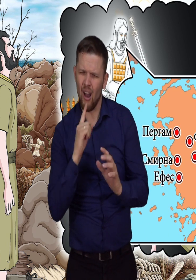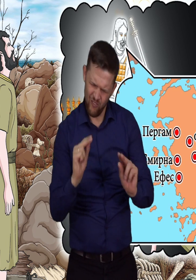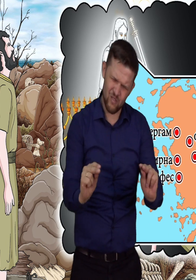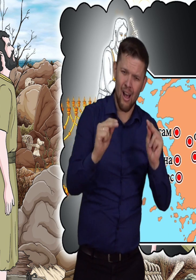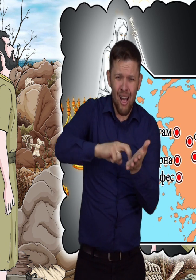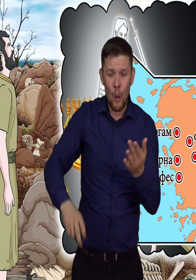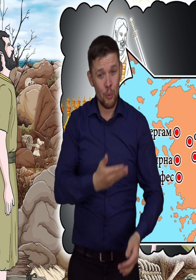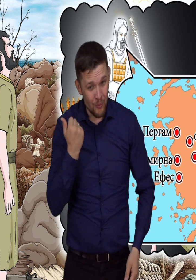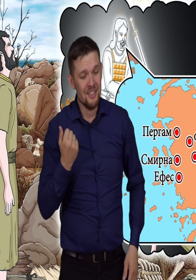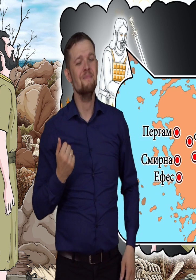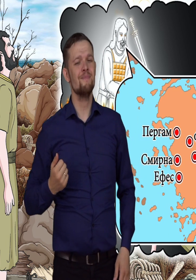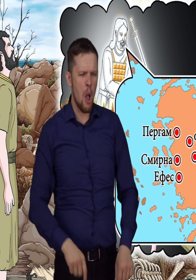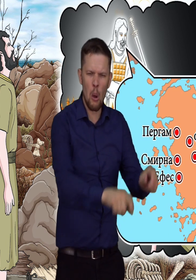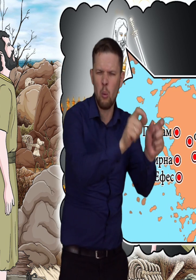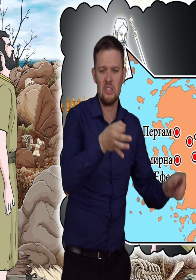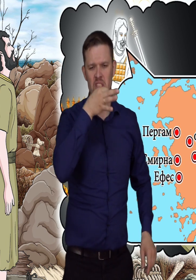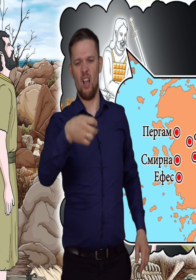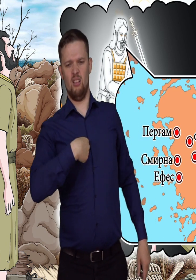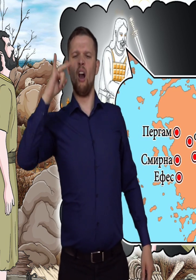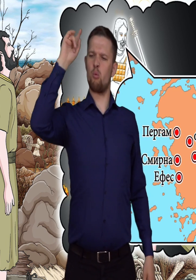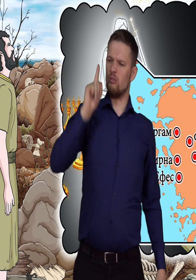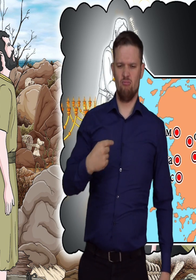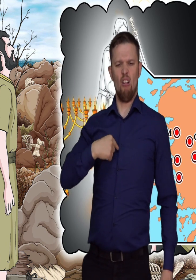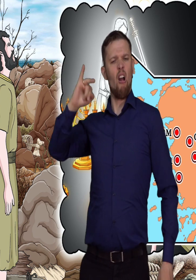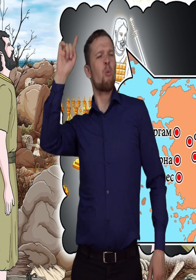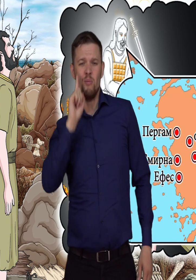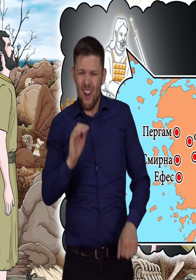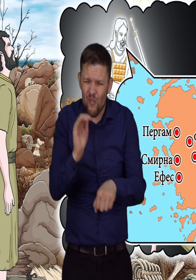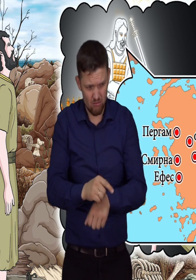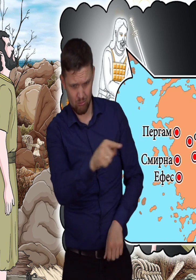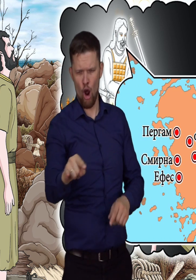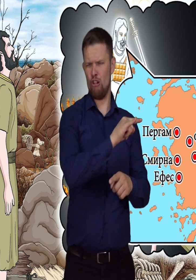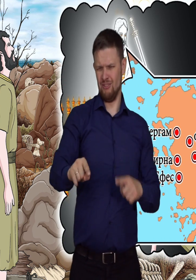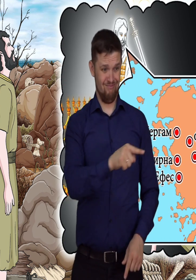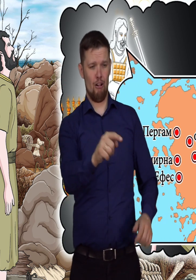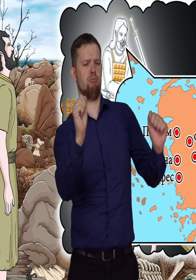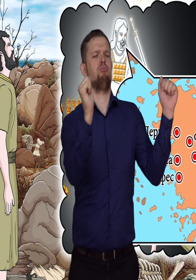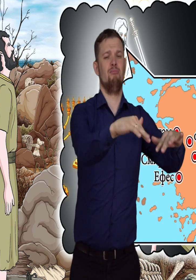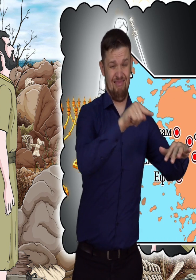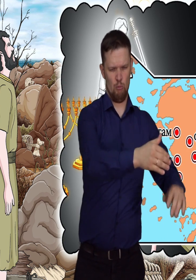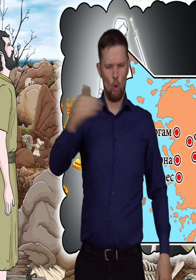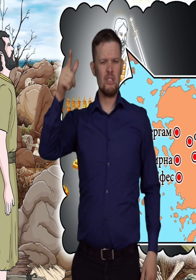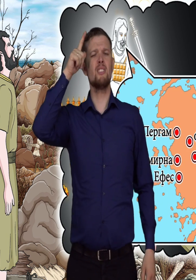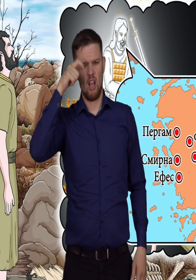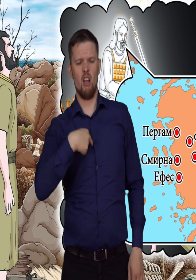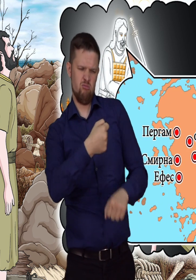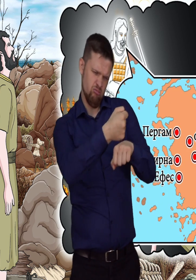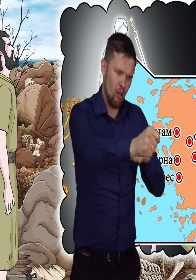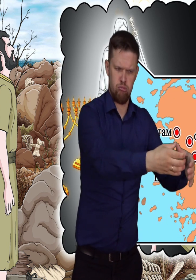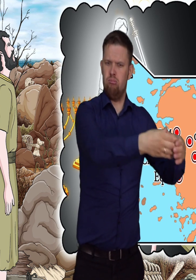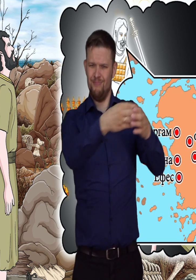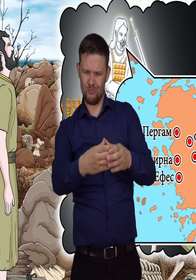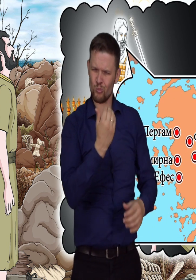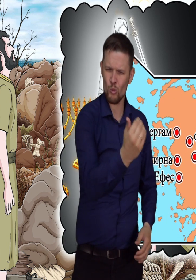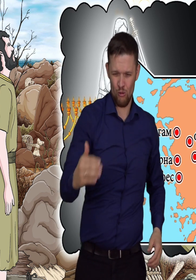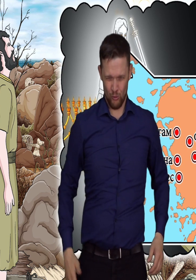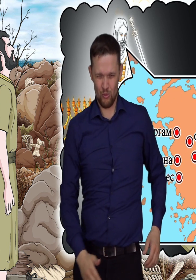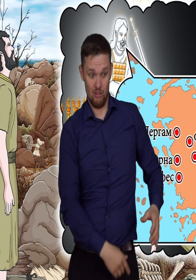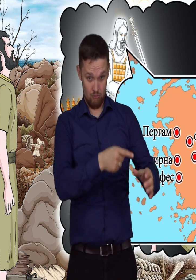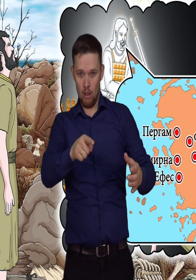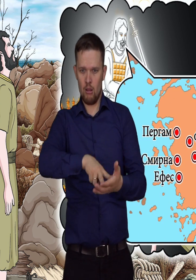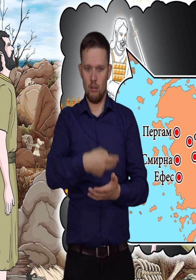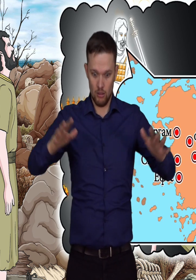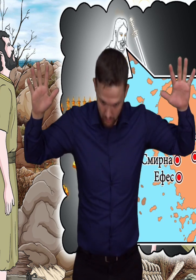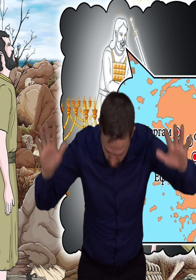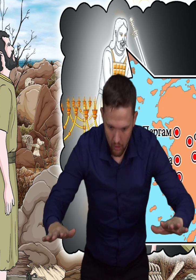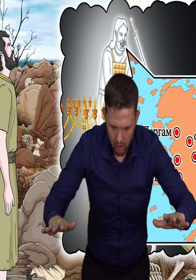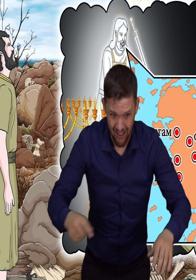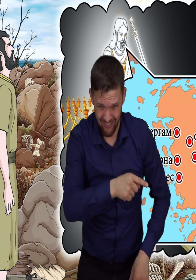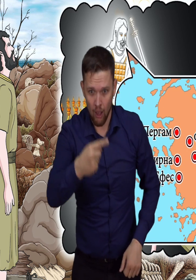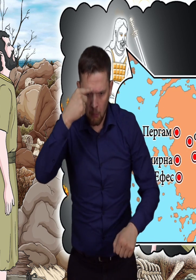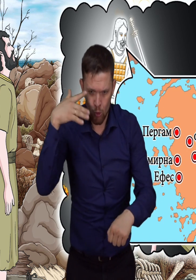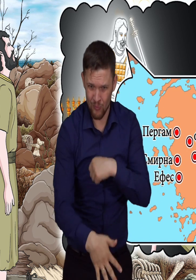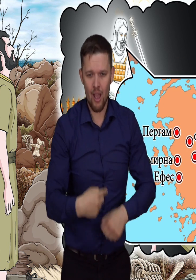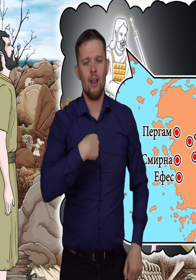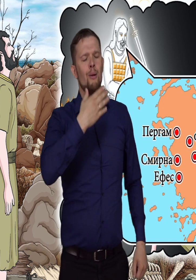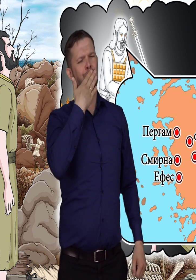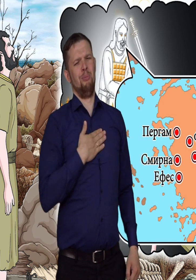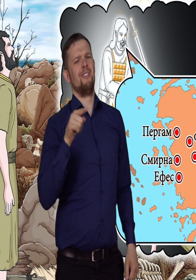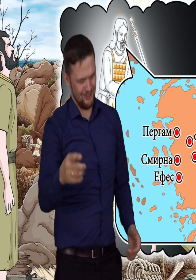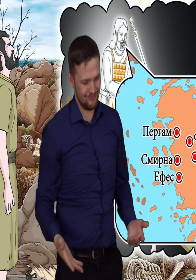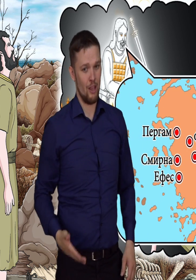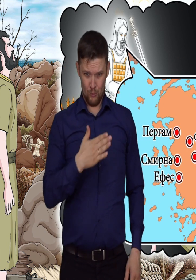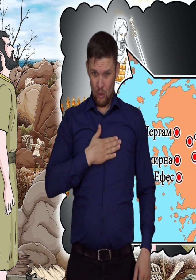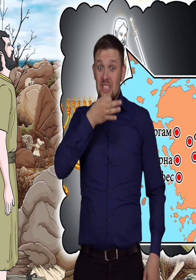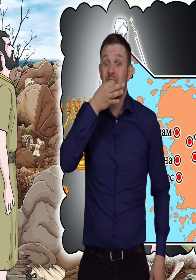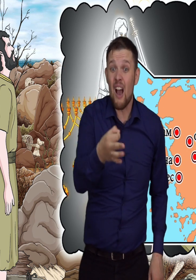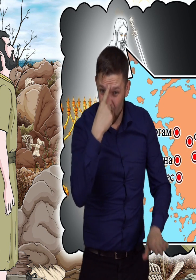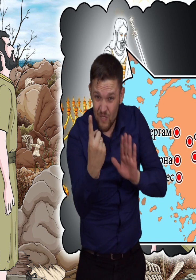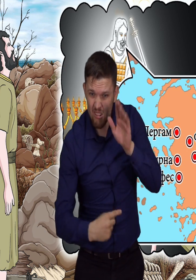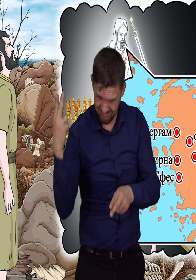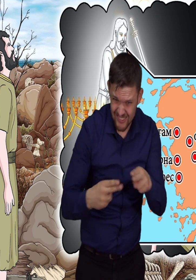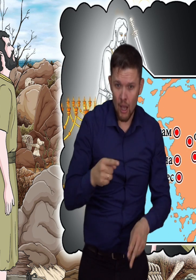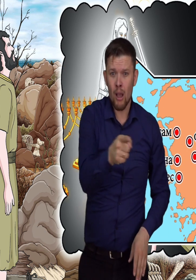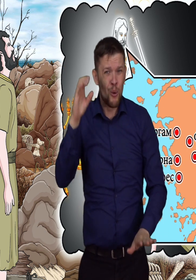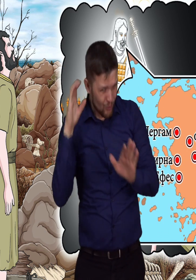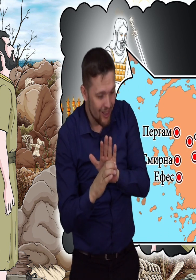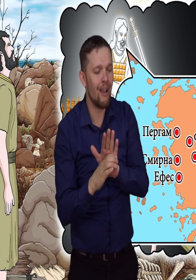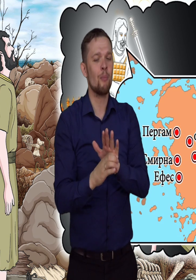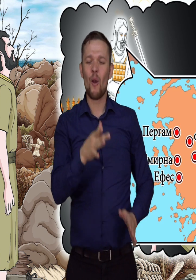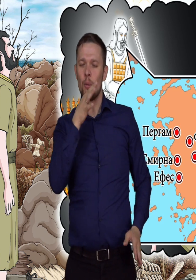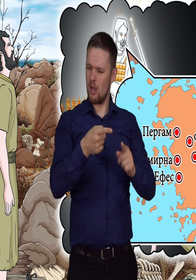Look at those who belong to the synagogue of Satan, who claim to be Jews but are liars instead. I will make them come and bow down at your feet, and they will know that I love you.